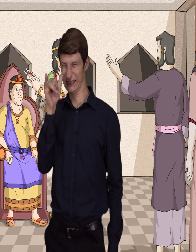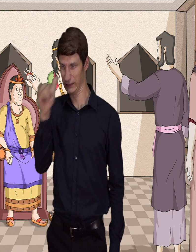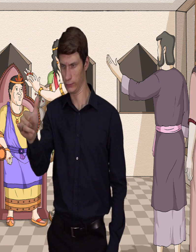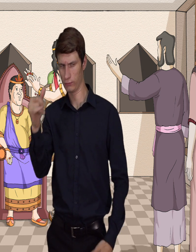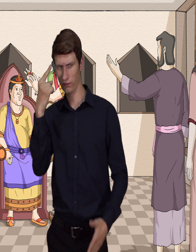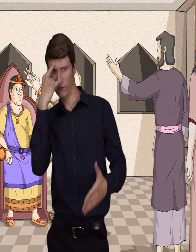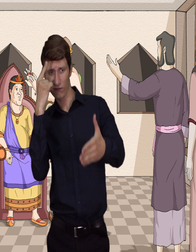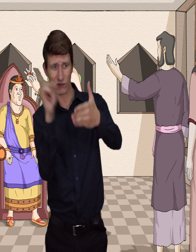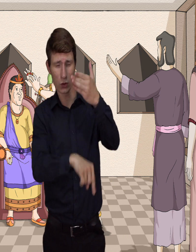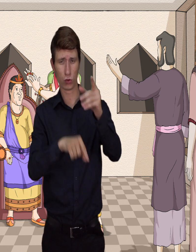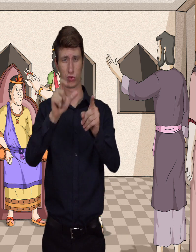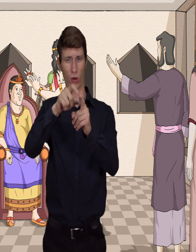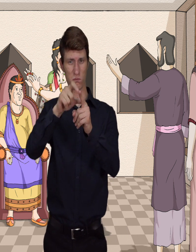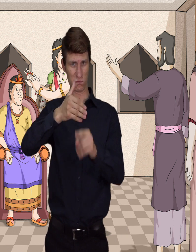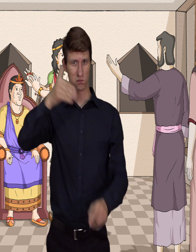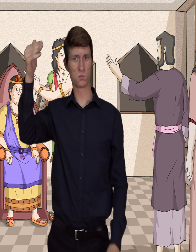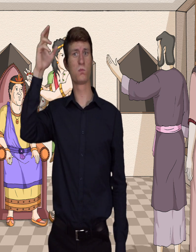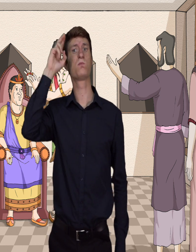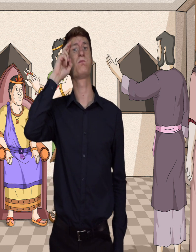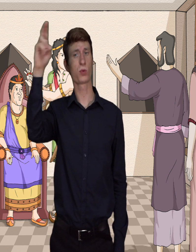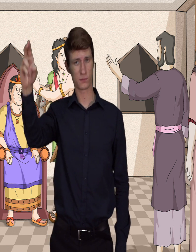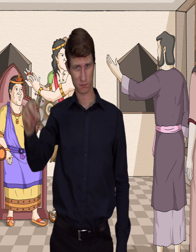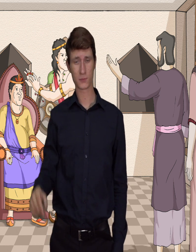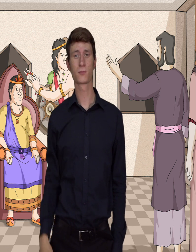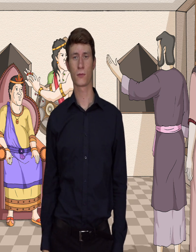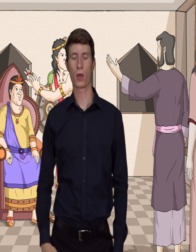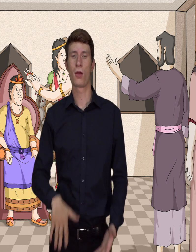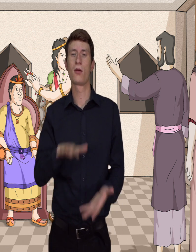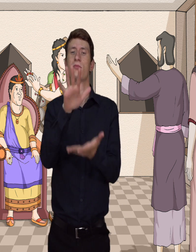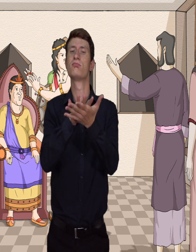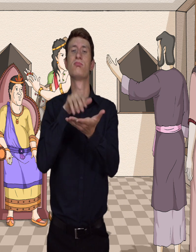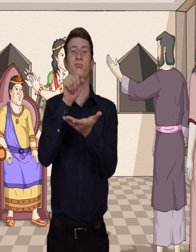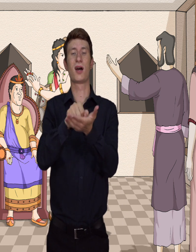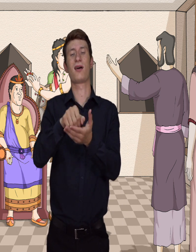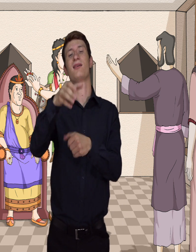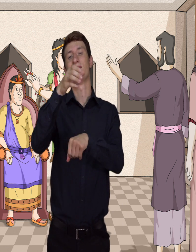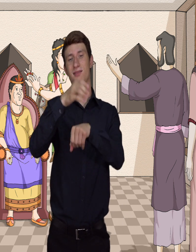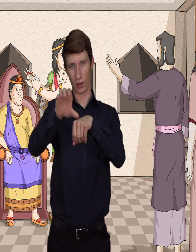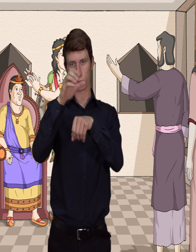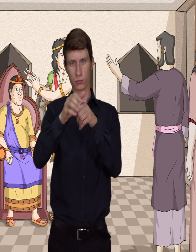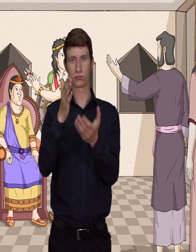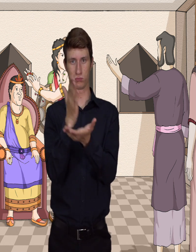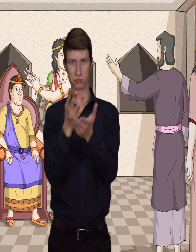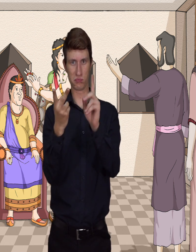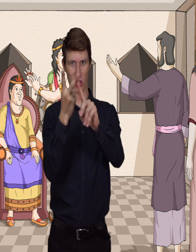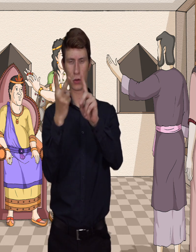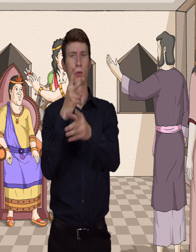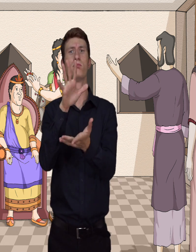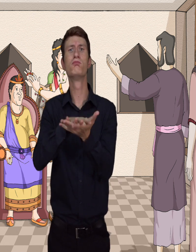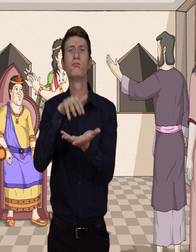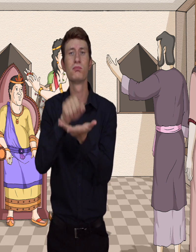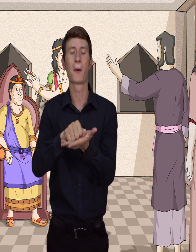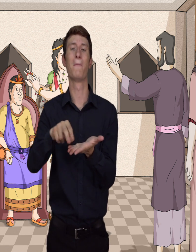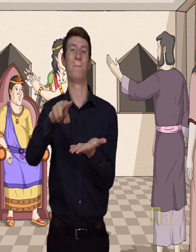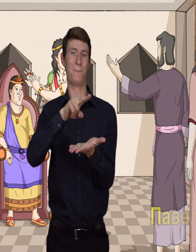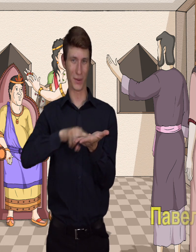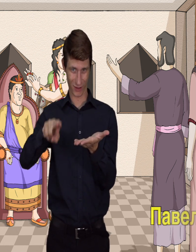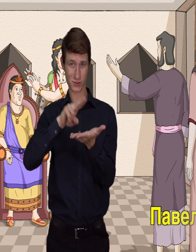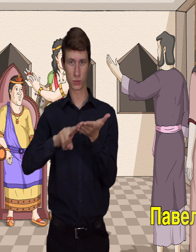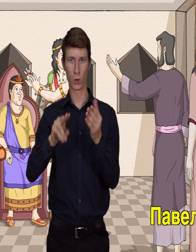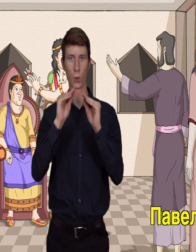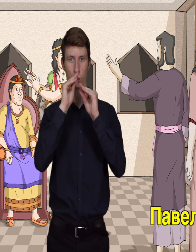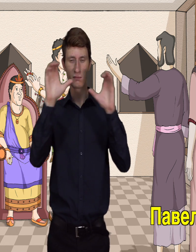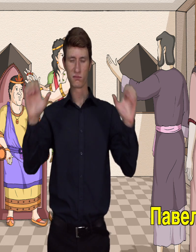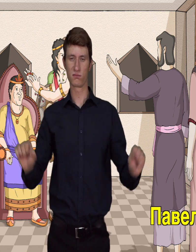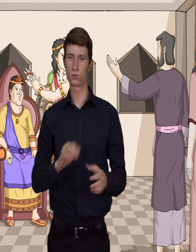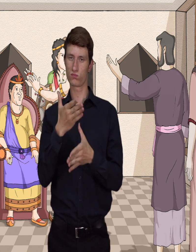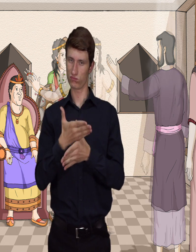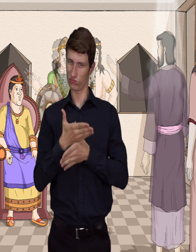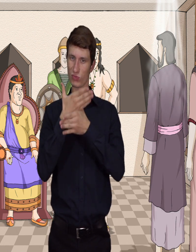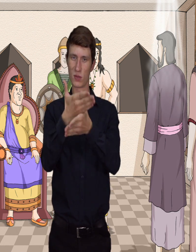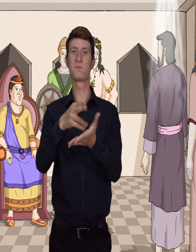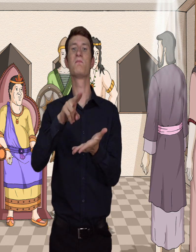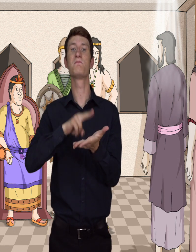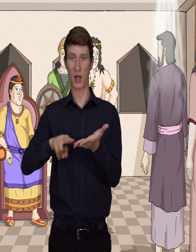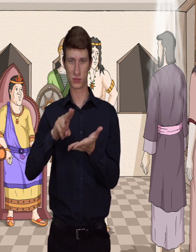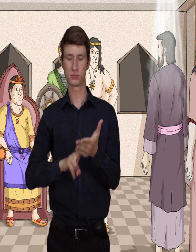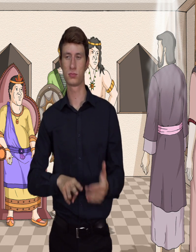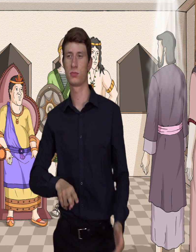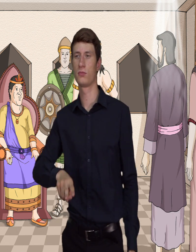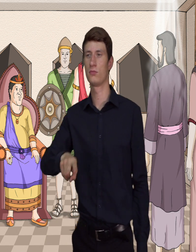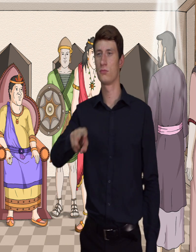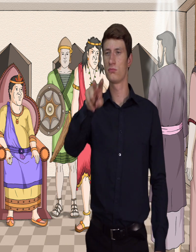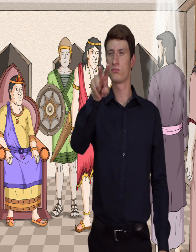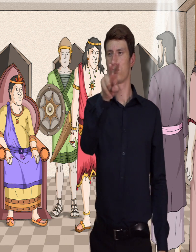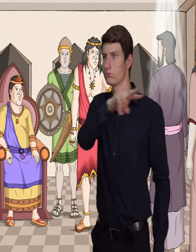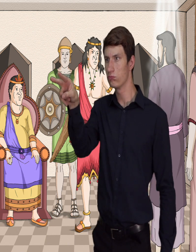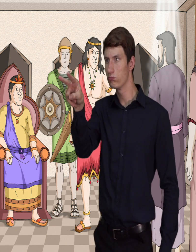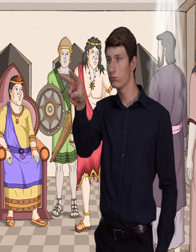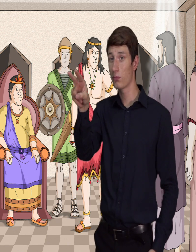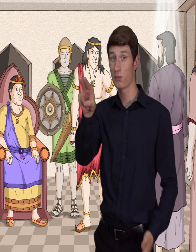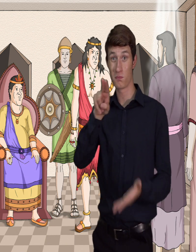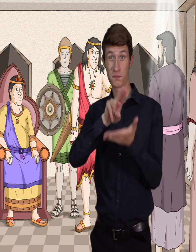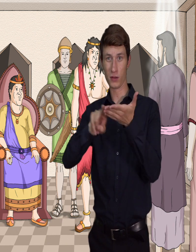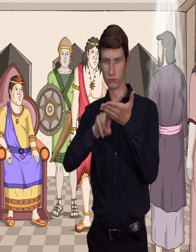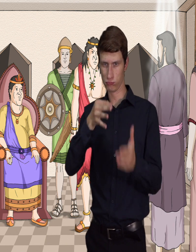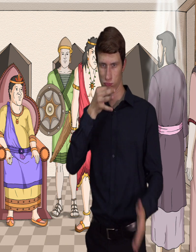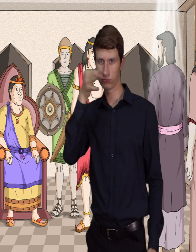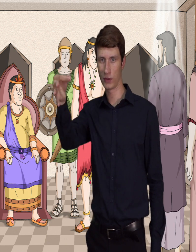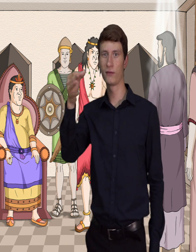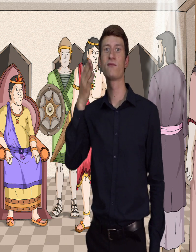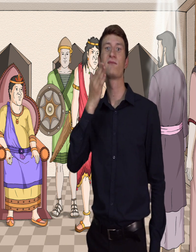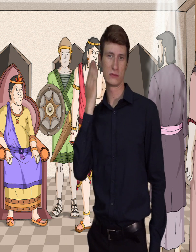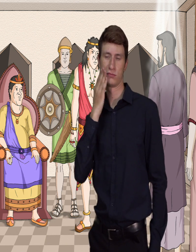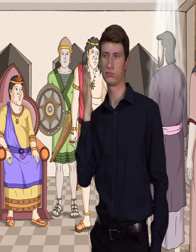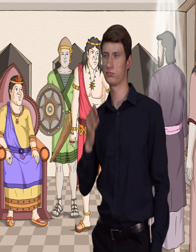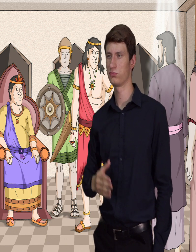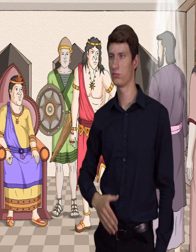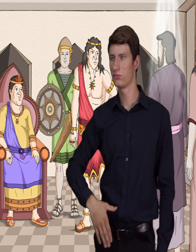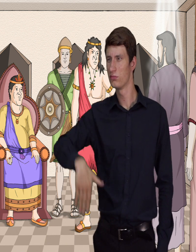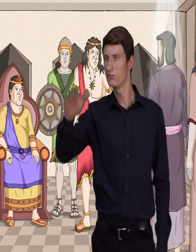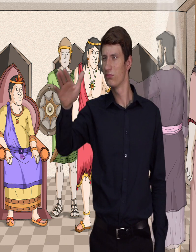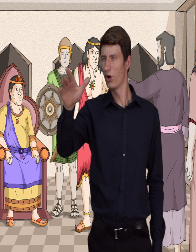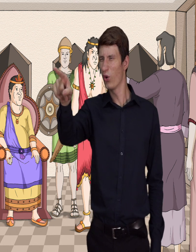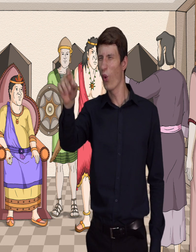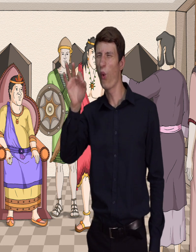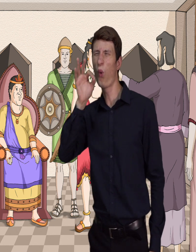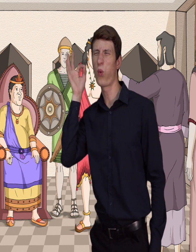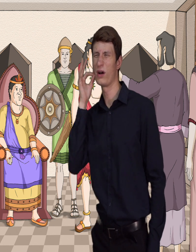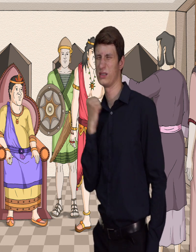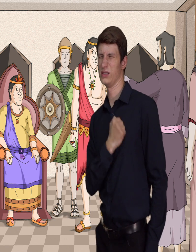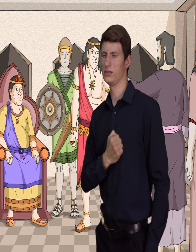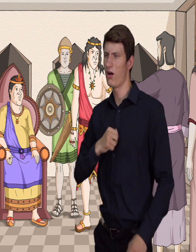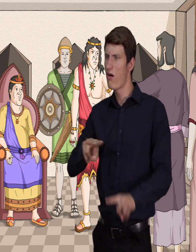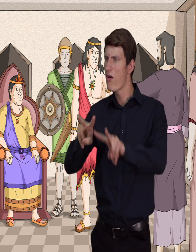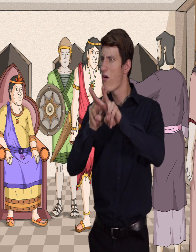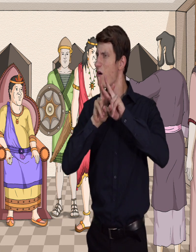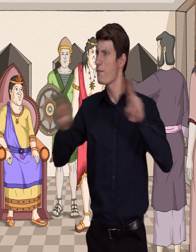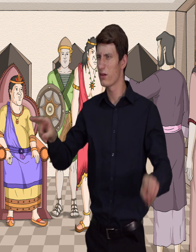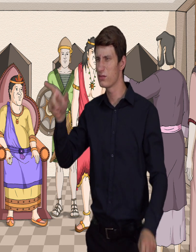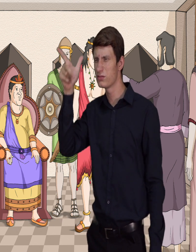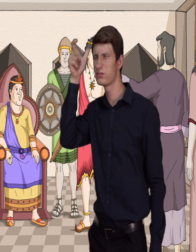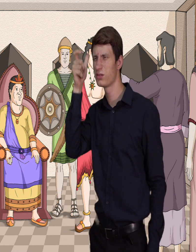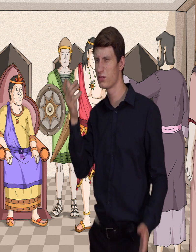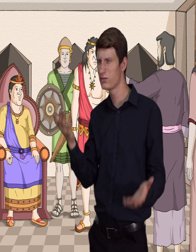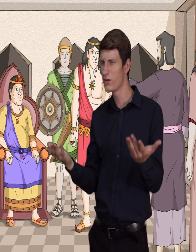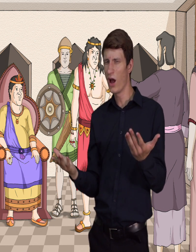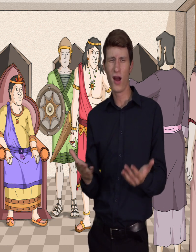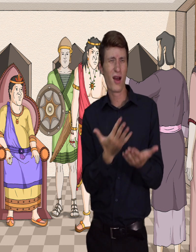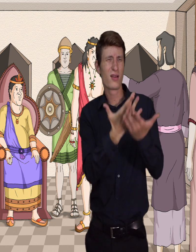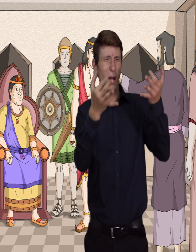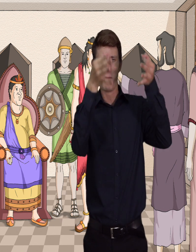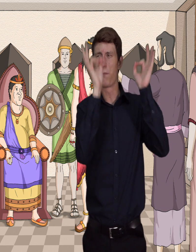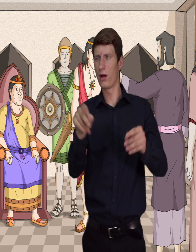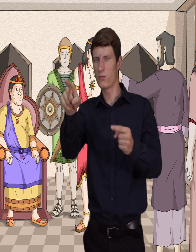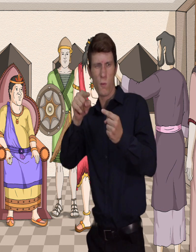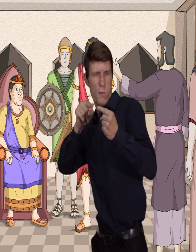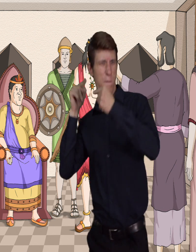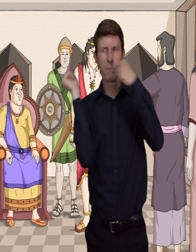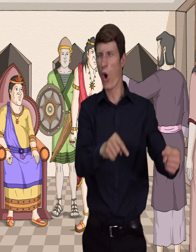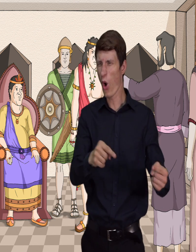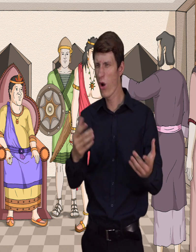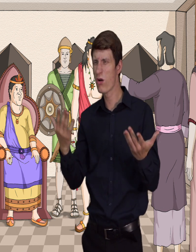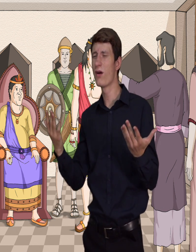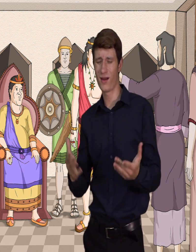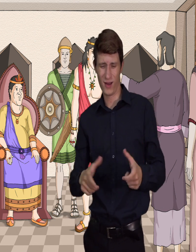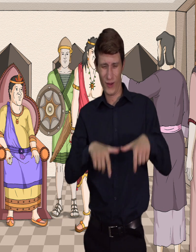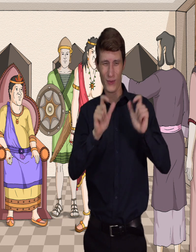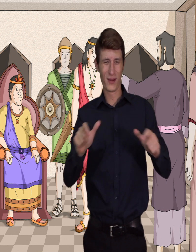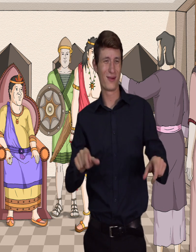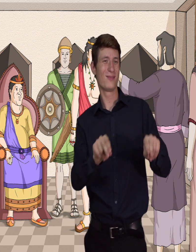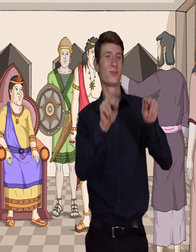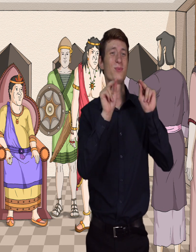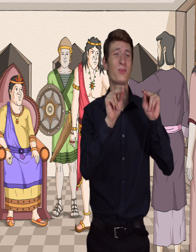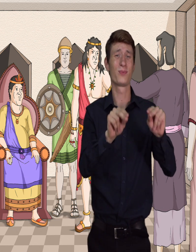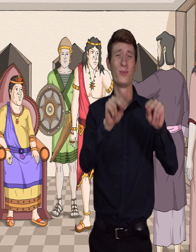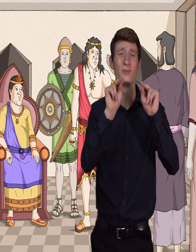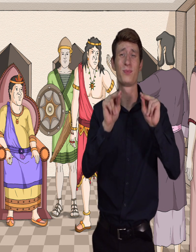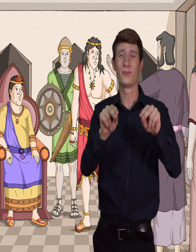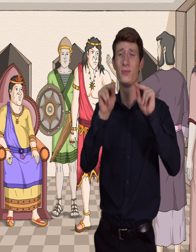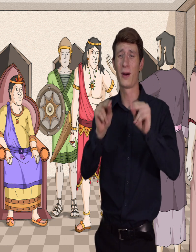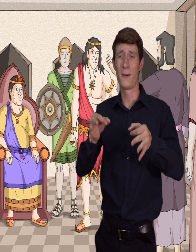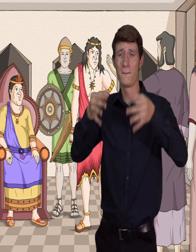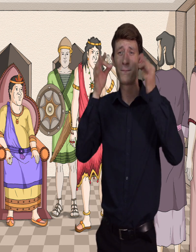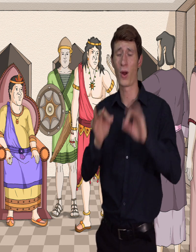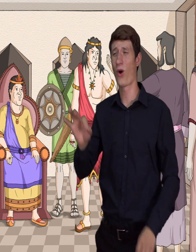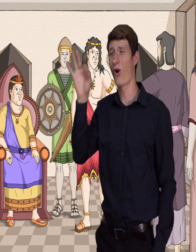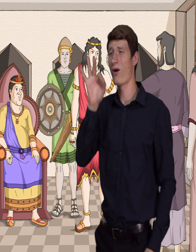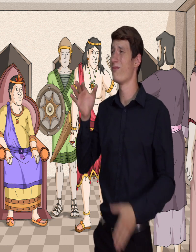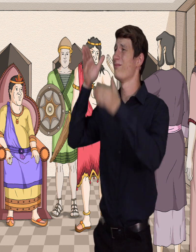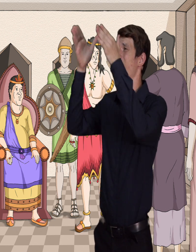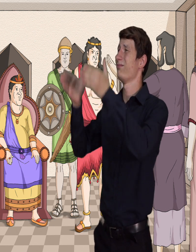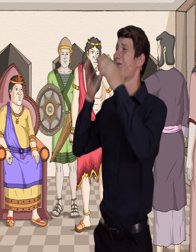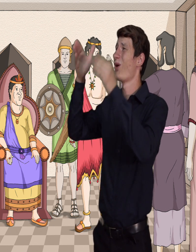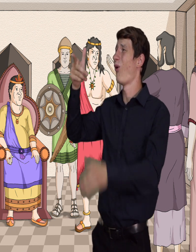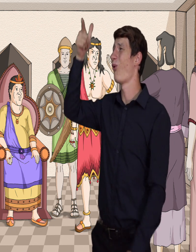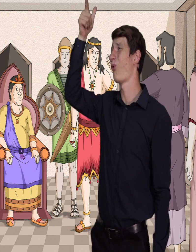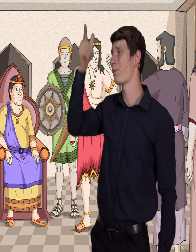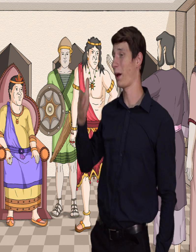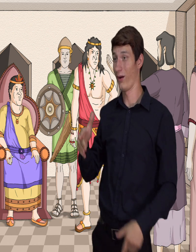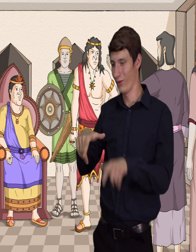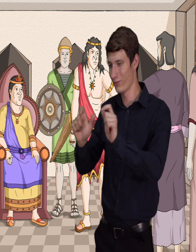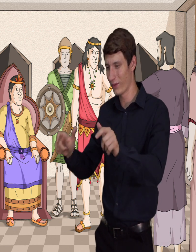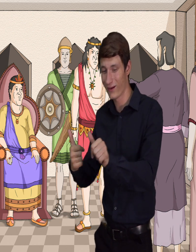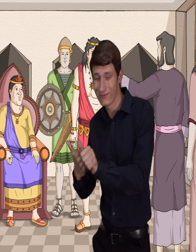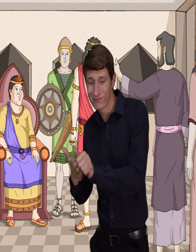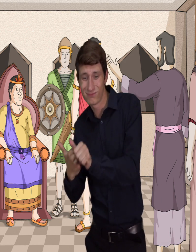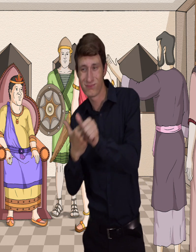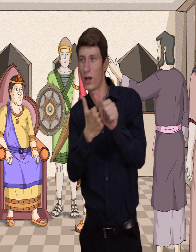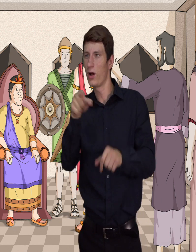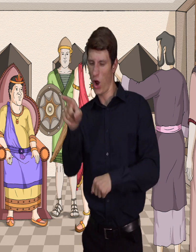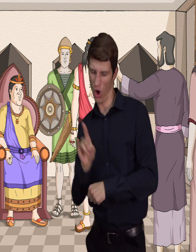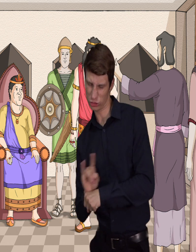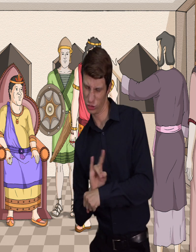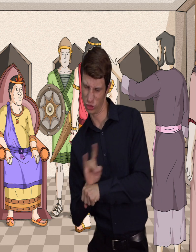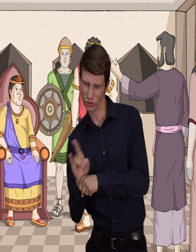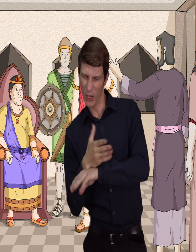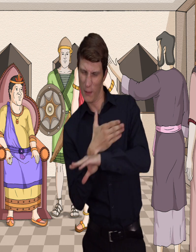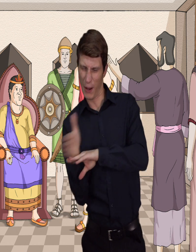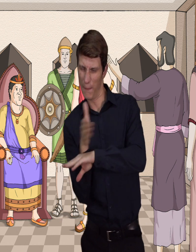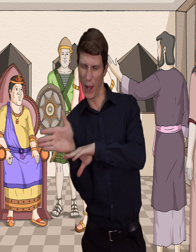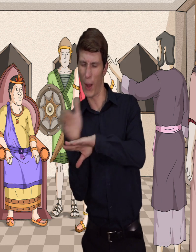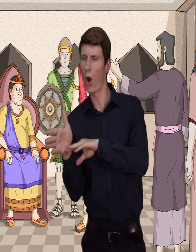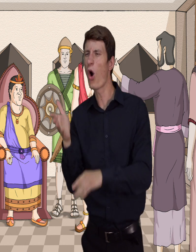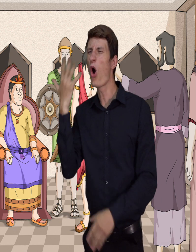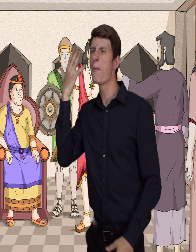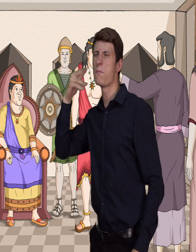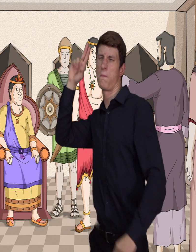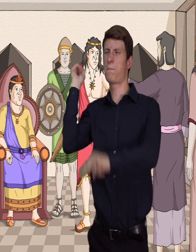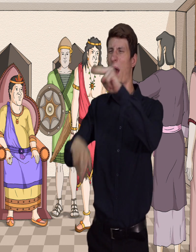Then Saul, who was also called Paul, filled with the Holy Spirit, looked directly at Elymas and said, “O child of the devil and enemy of all righteousness, you are full of all kinds of deceit and trickery!